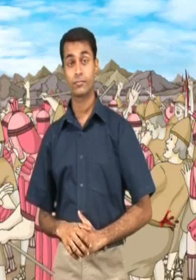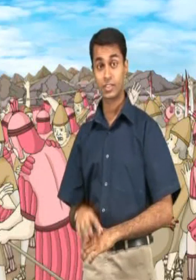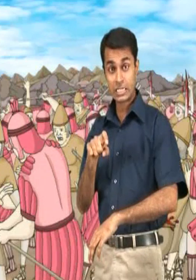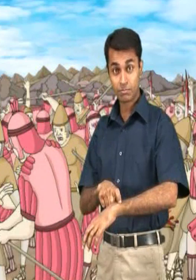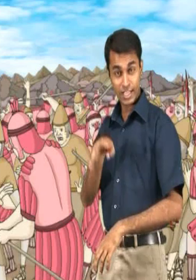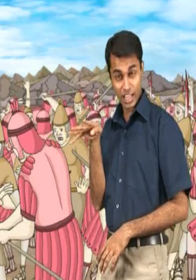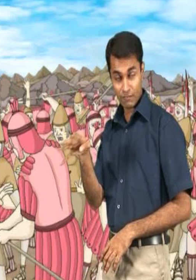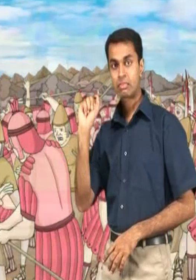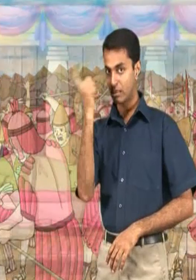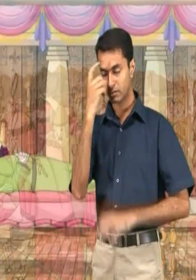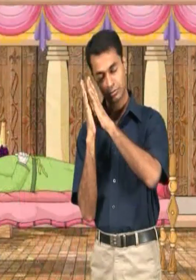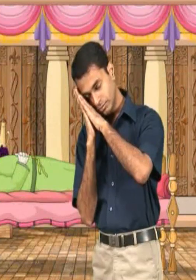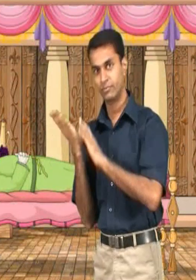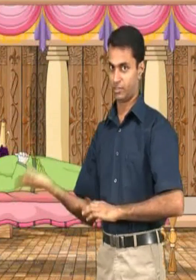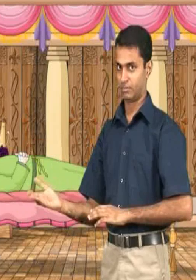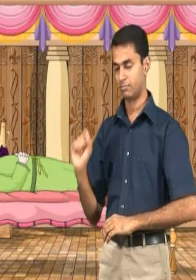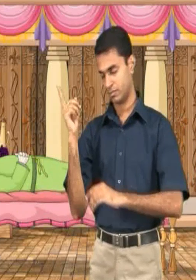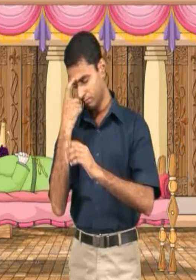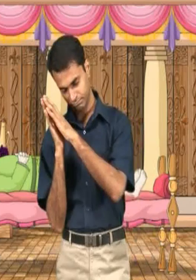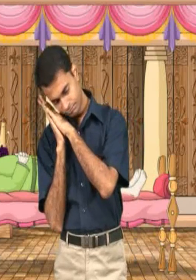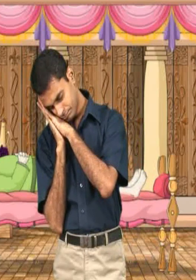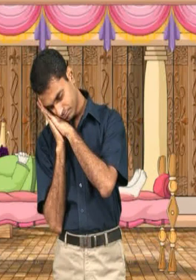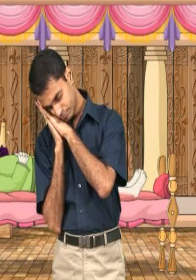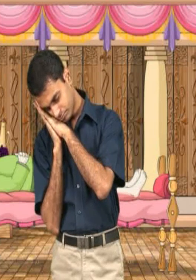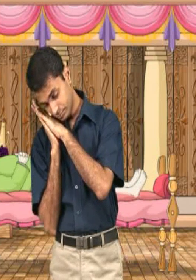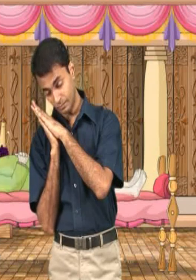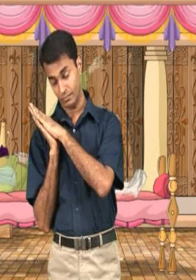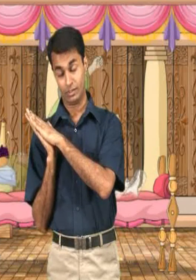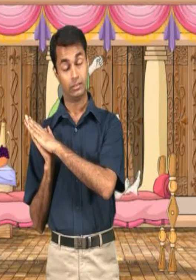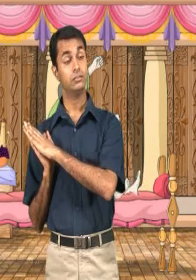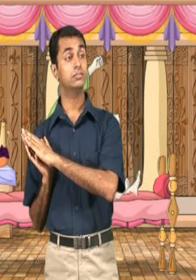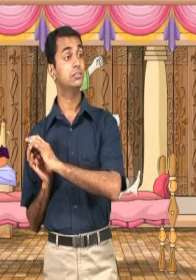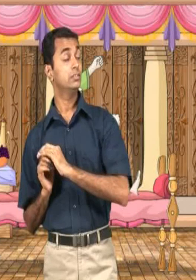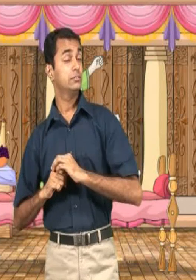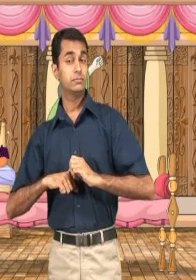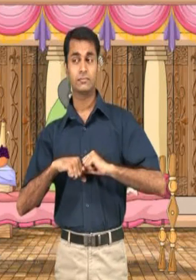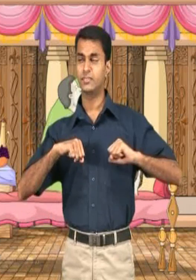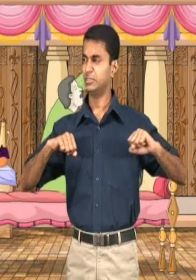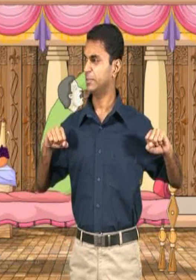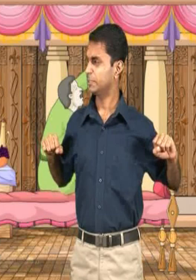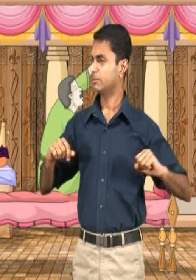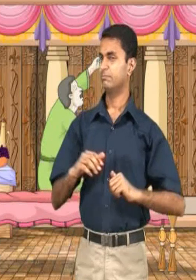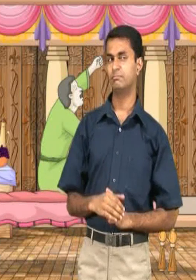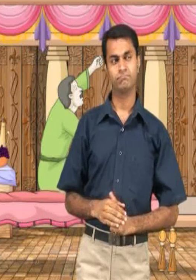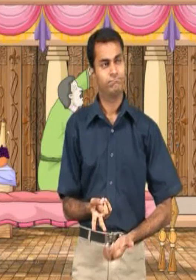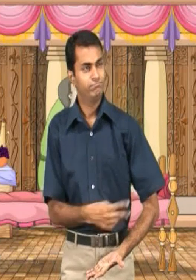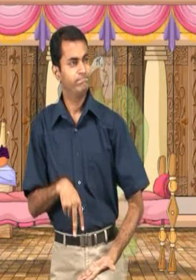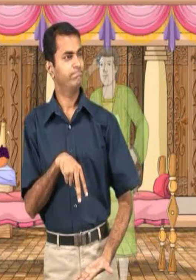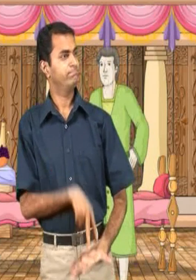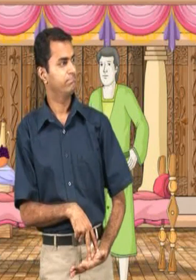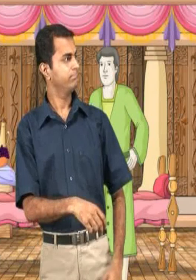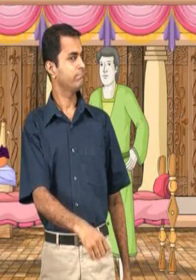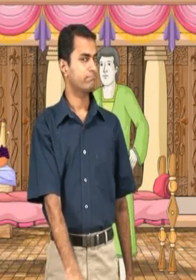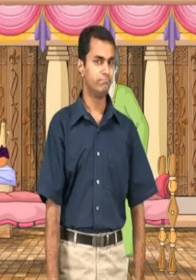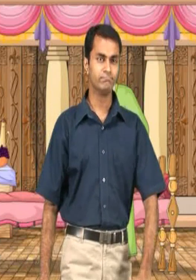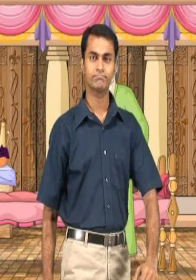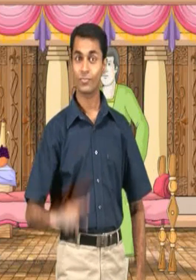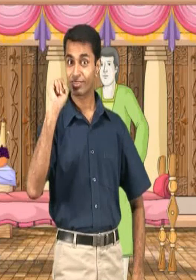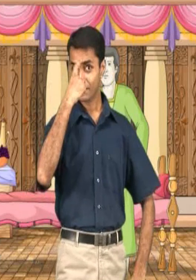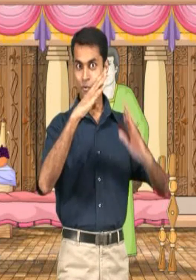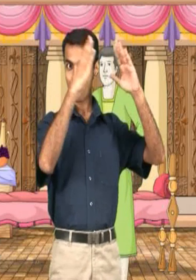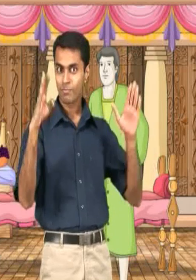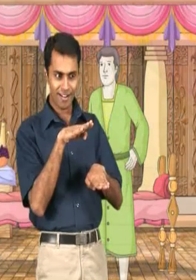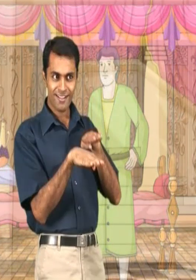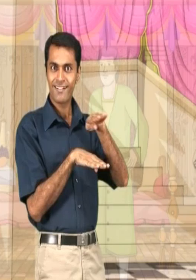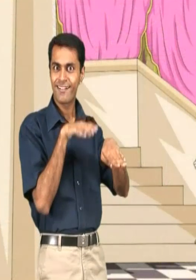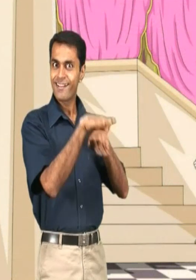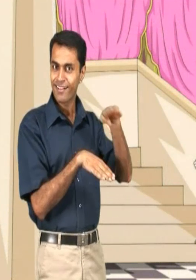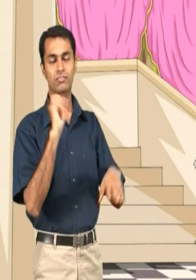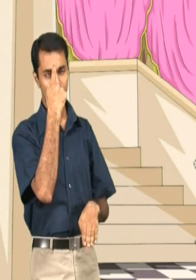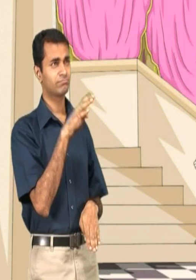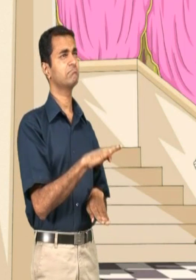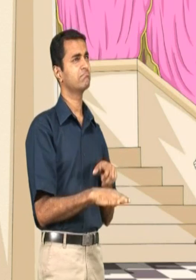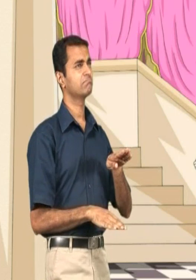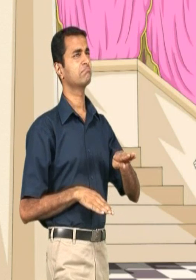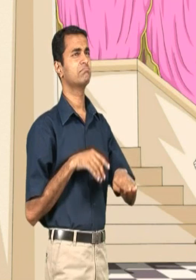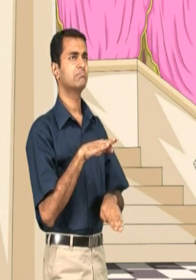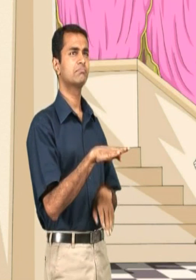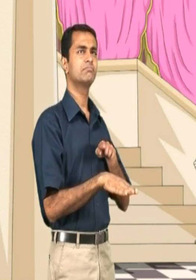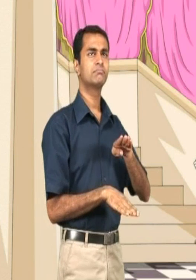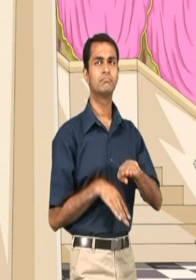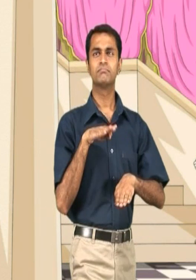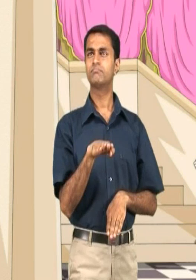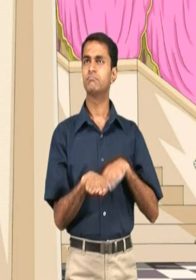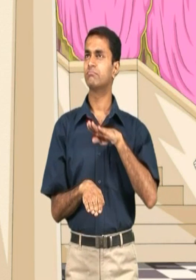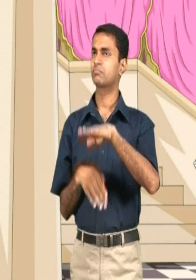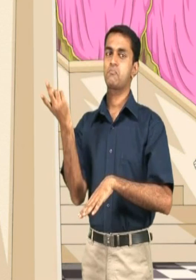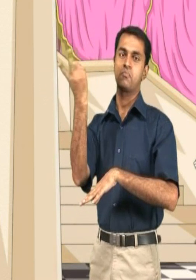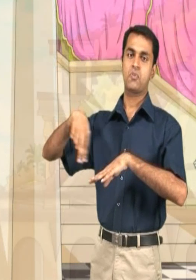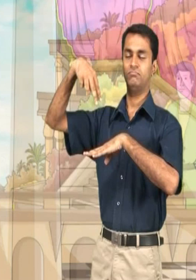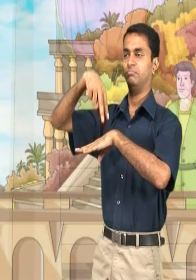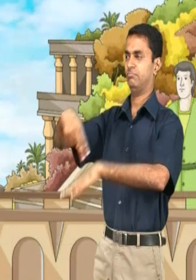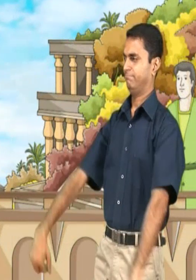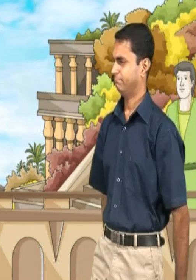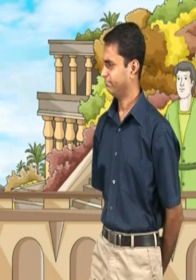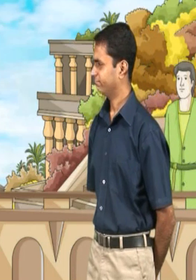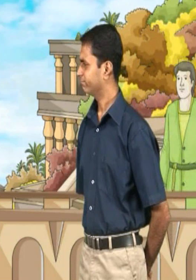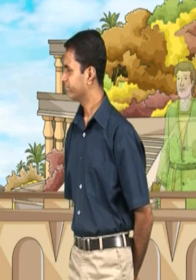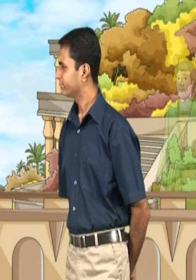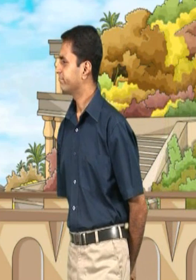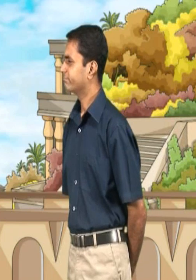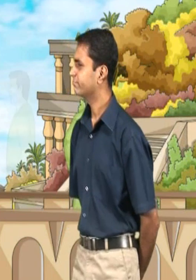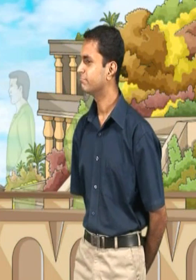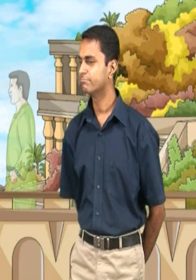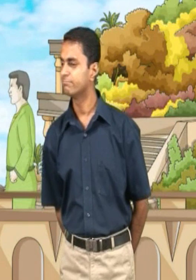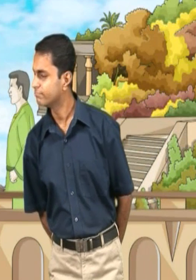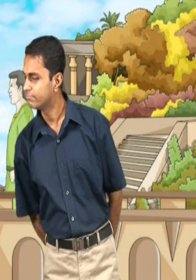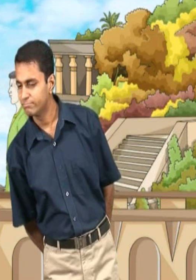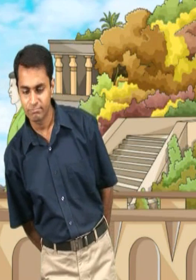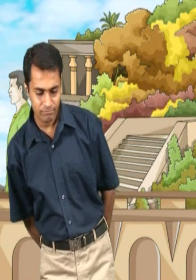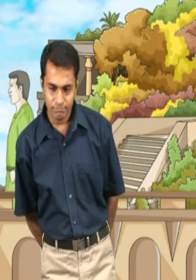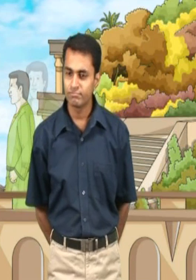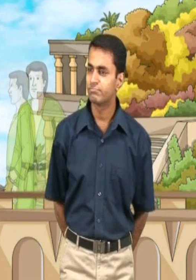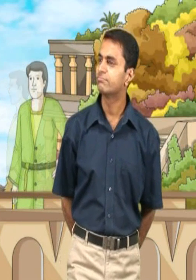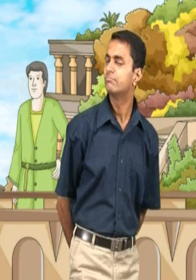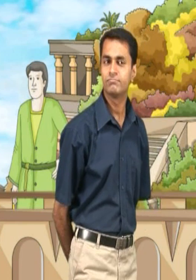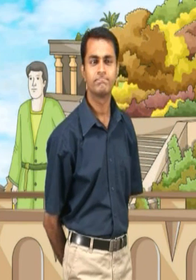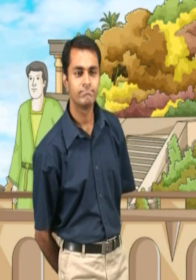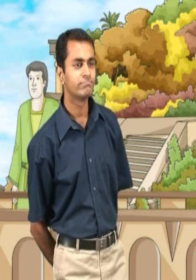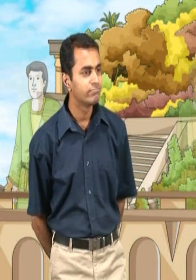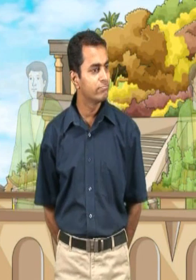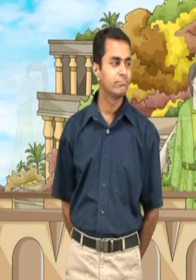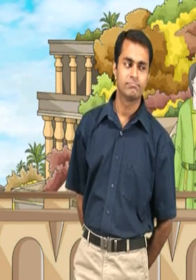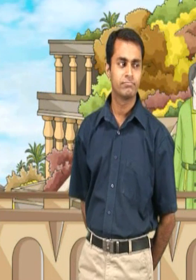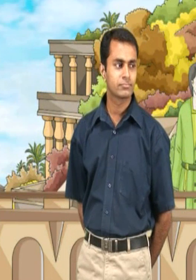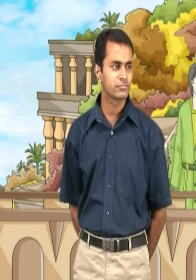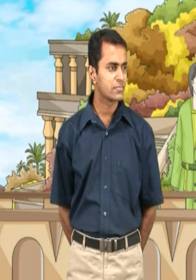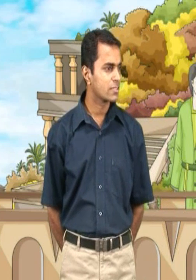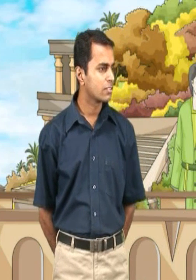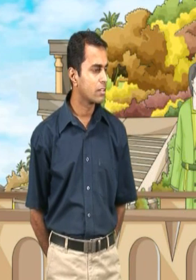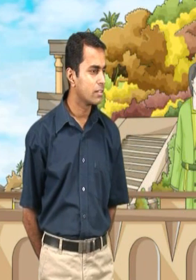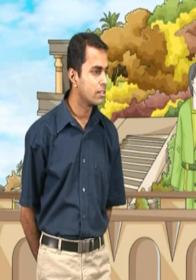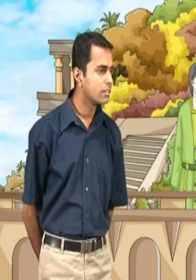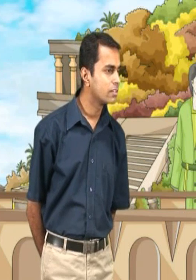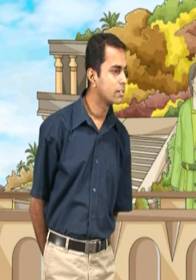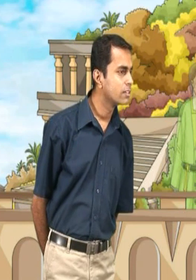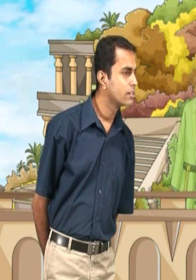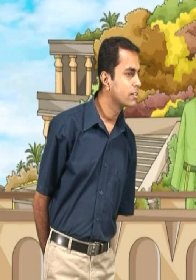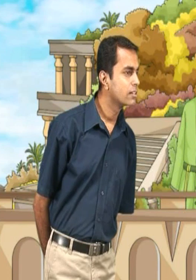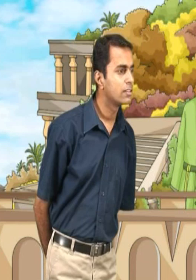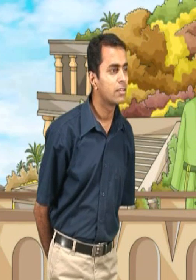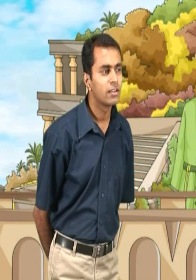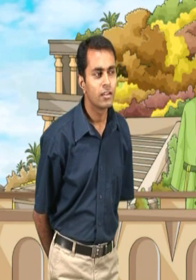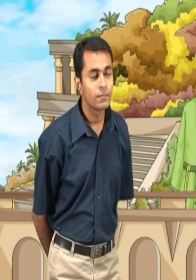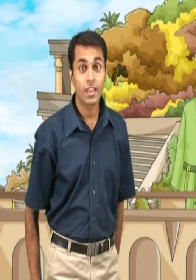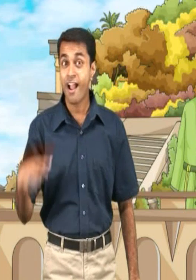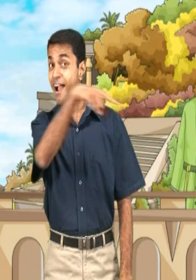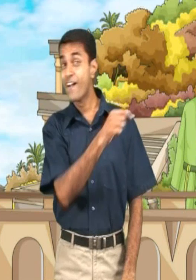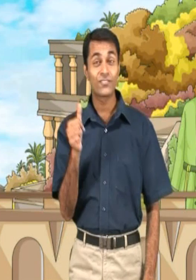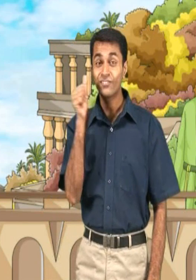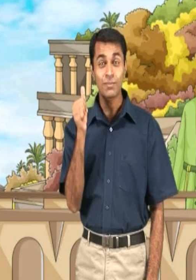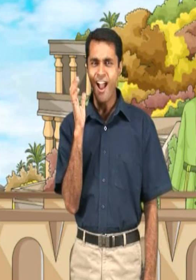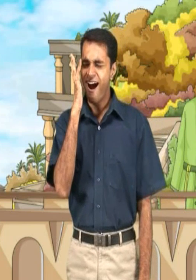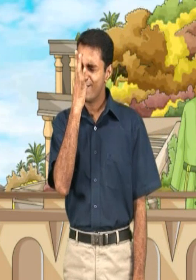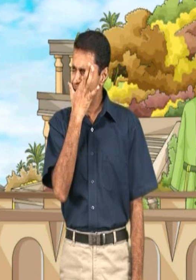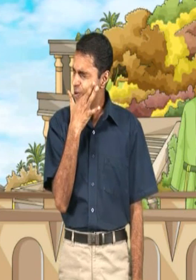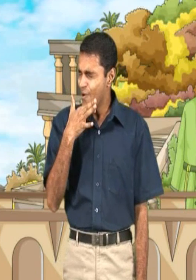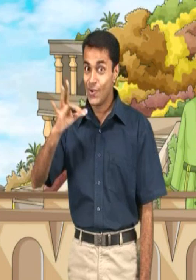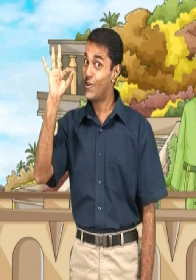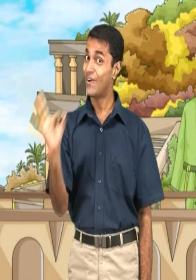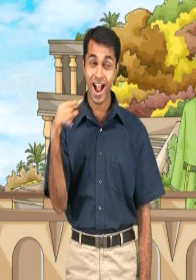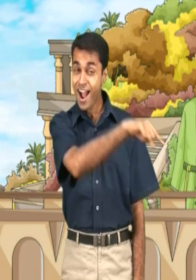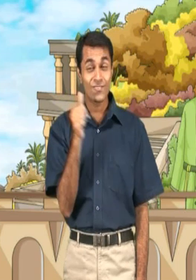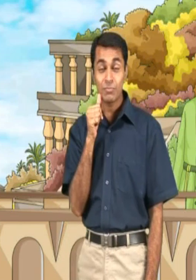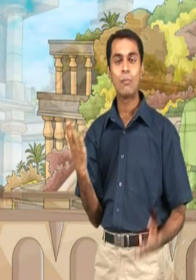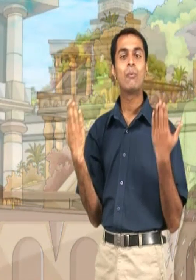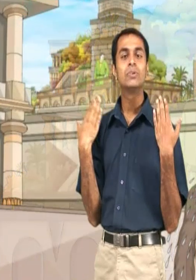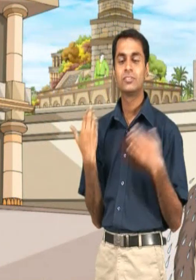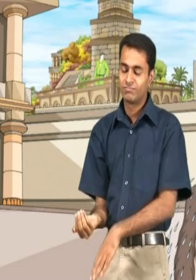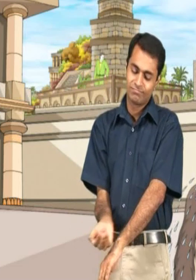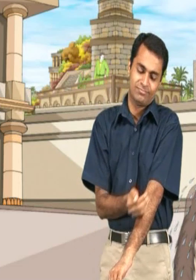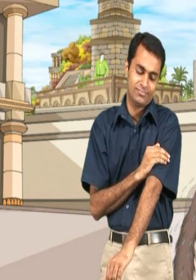One evening David got up from his bed and strolled around on the roof of the palace.